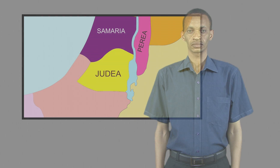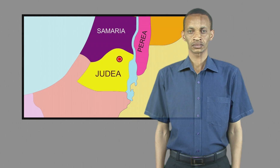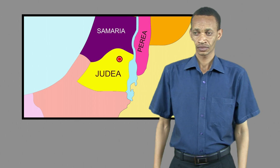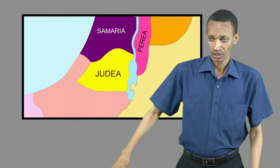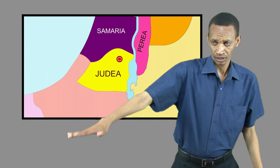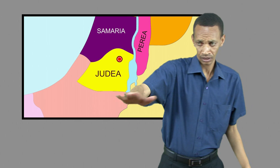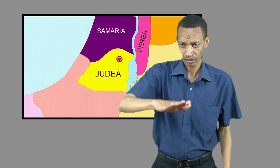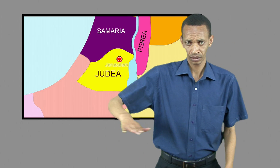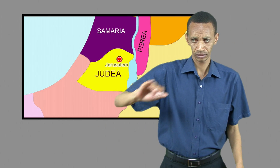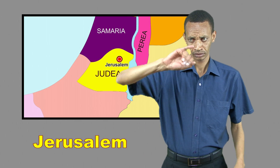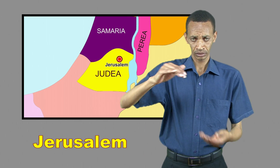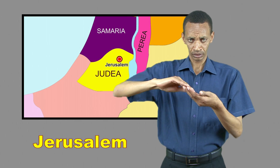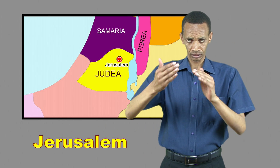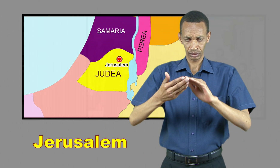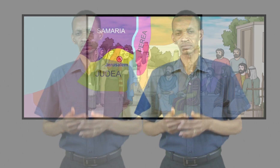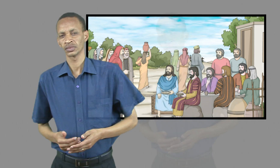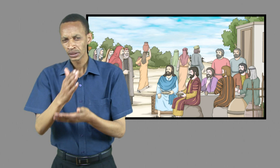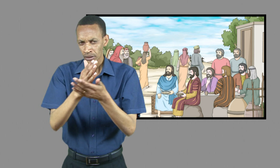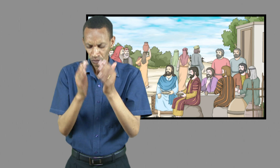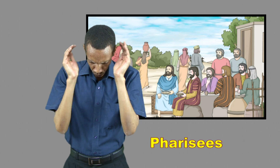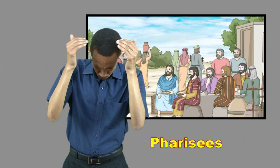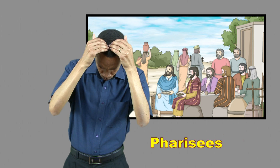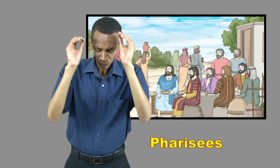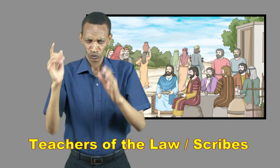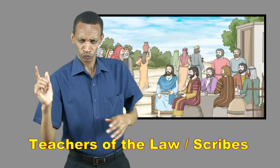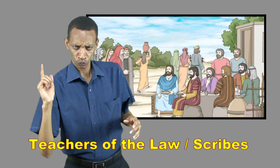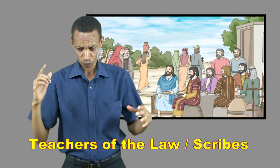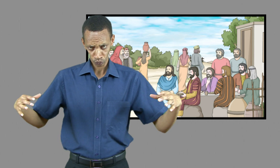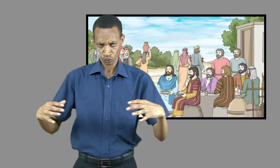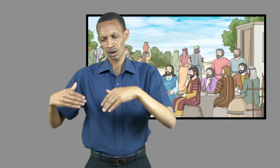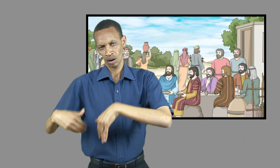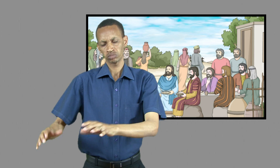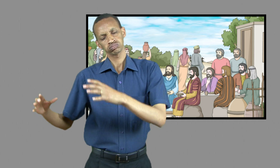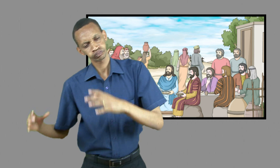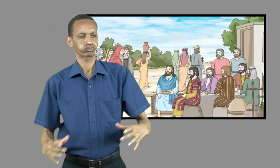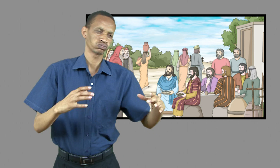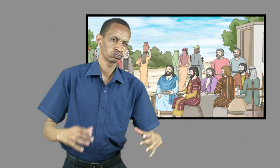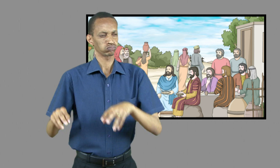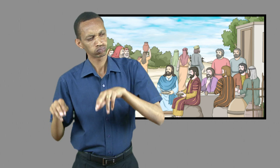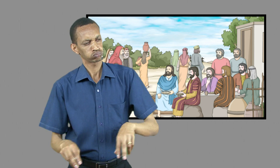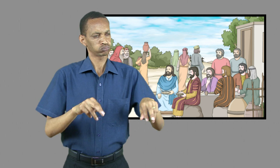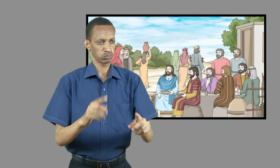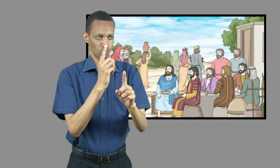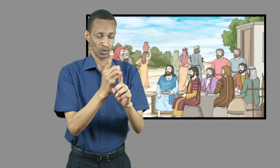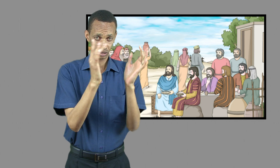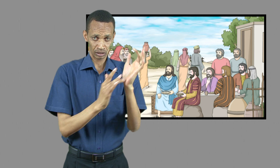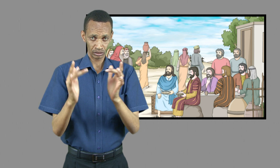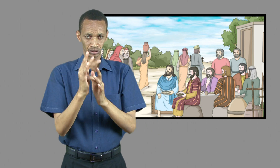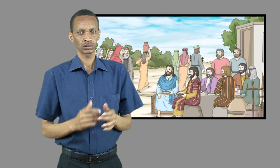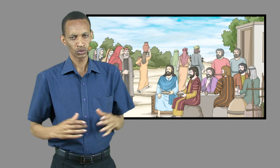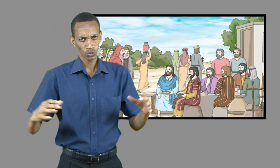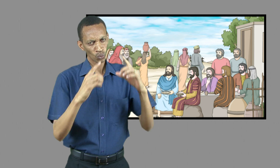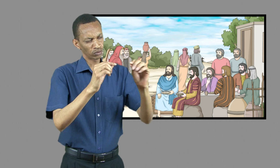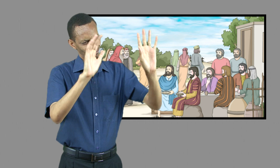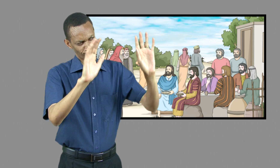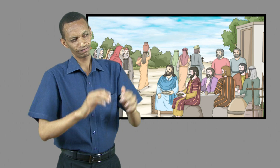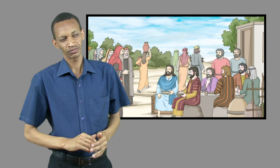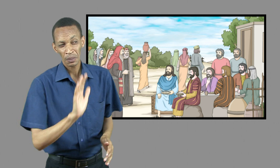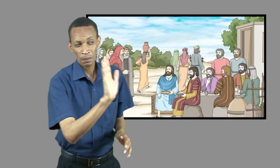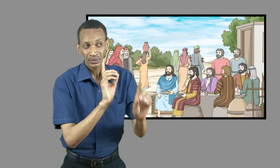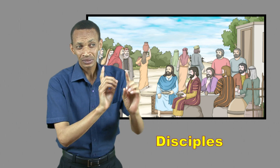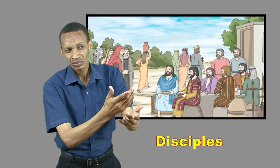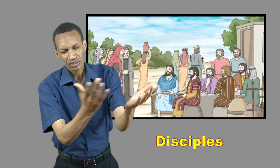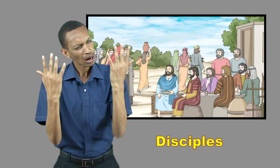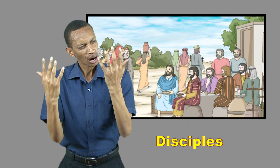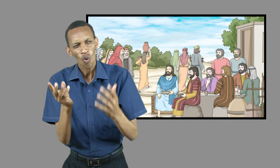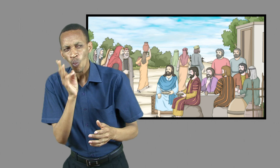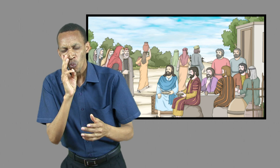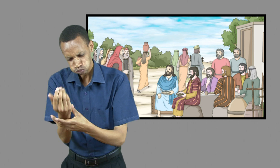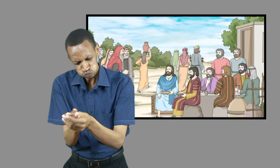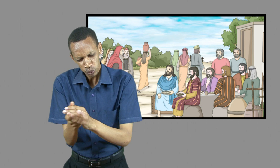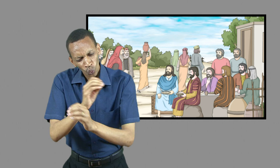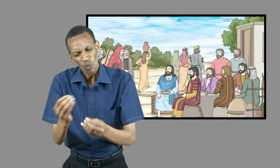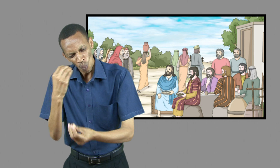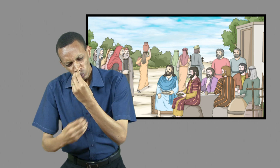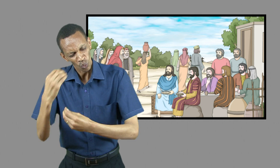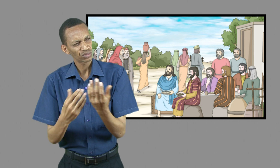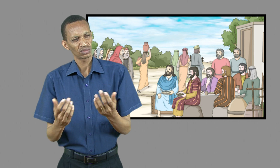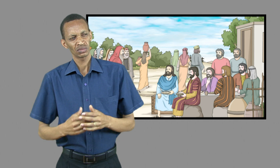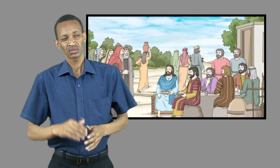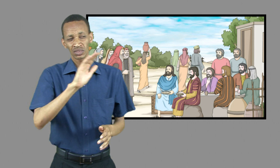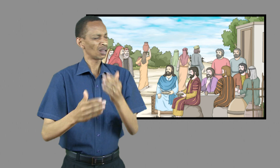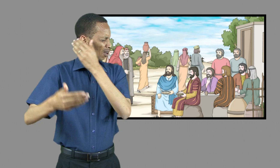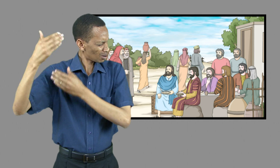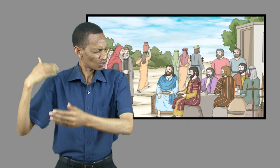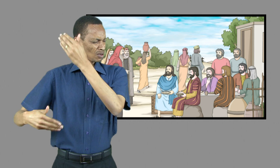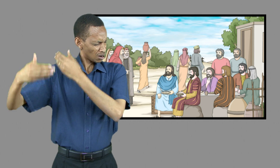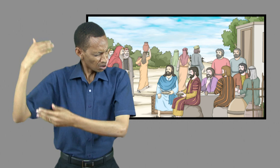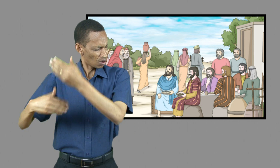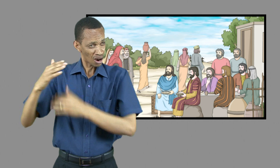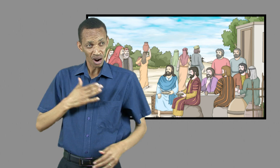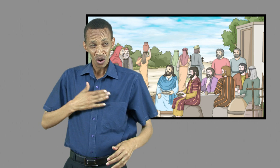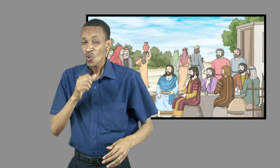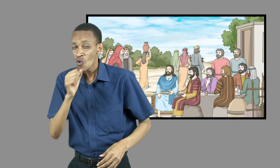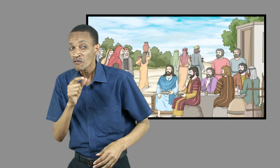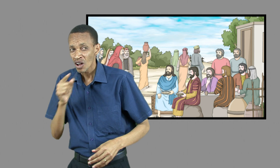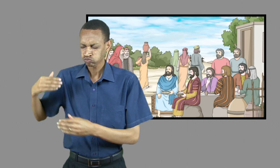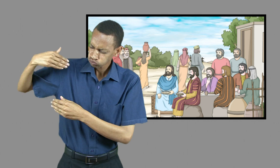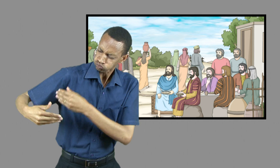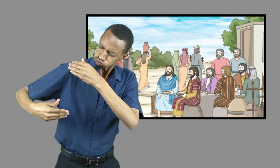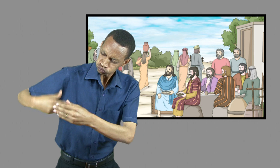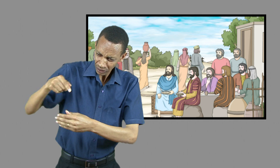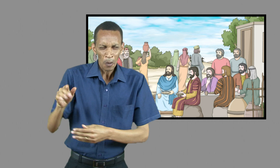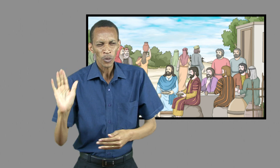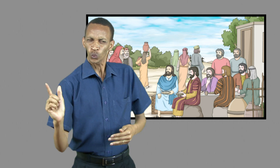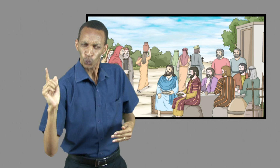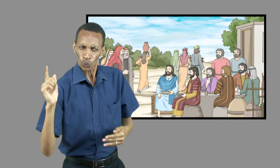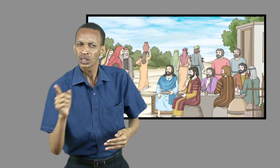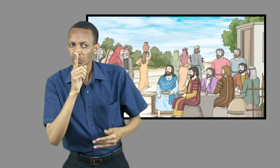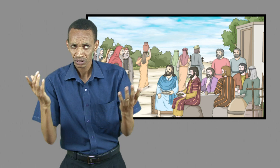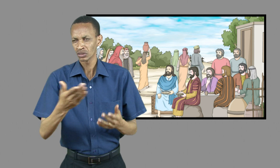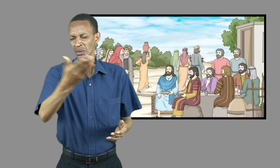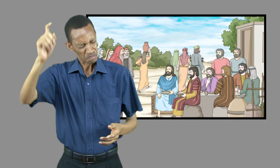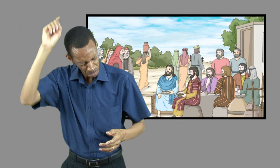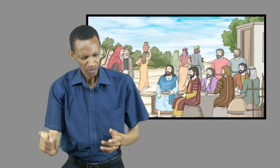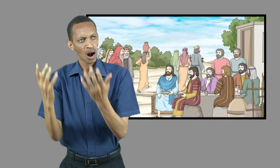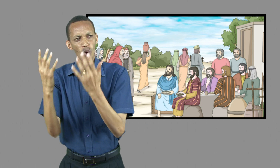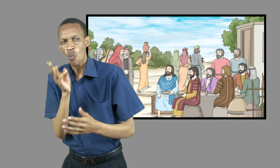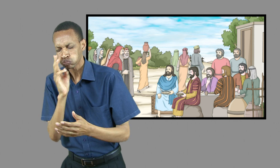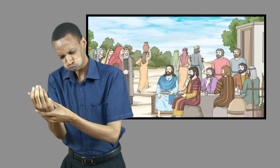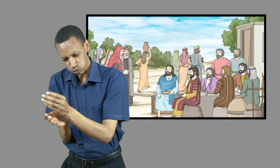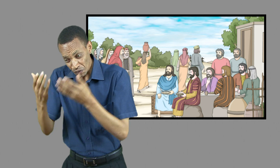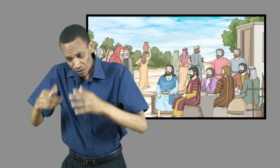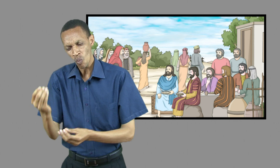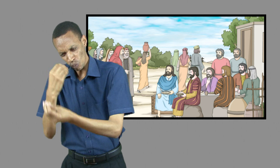Then some Pharisees and scribes came to Jesus from Jerusalem and asked, “Why do Your disciples break the tradition of the elders?